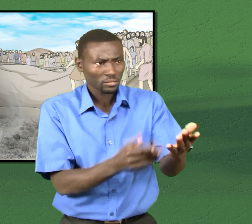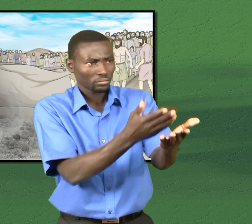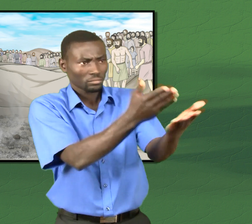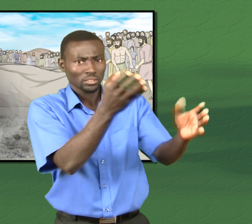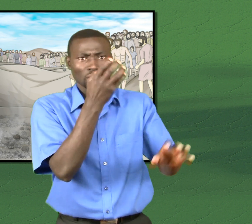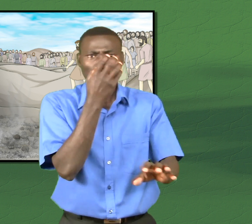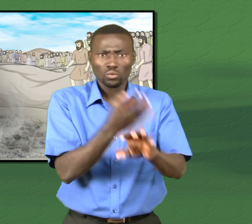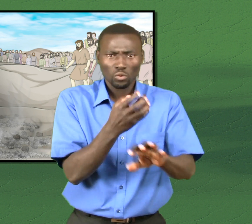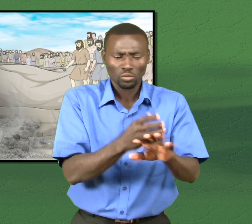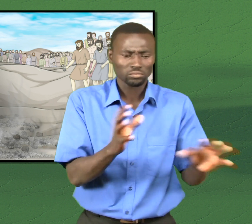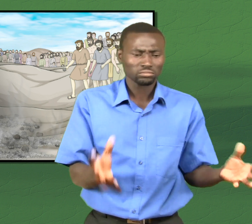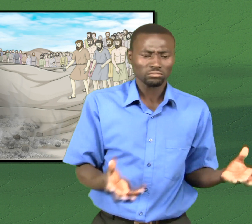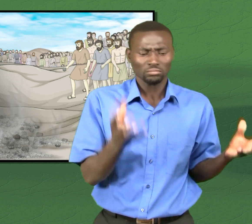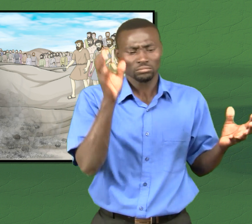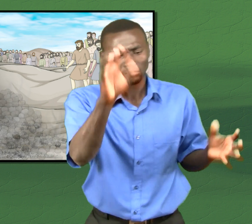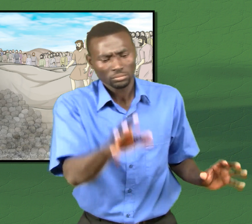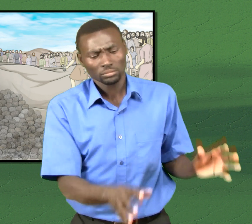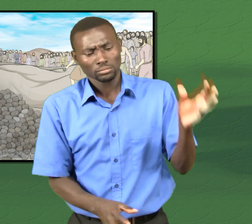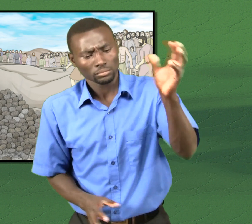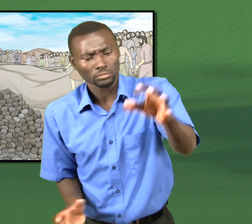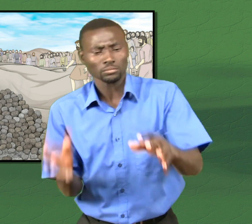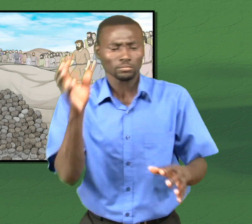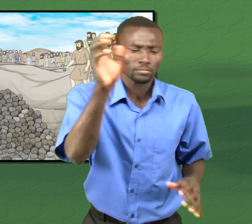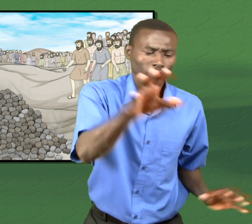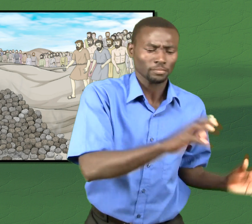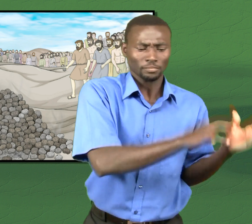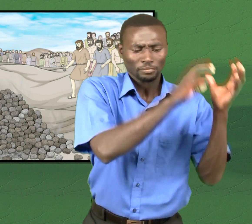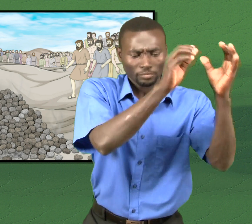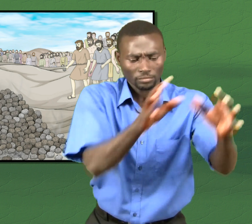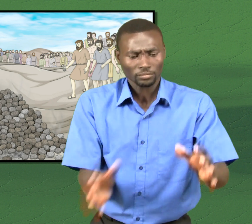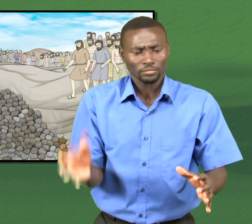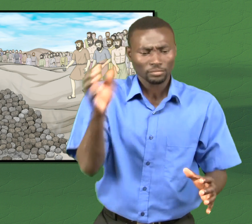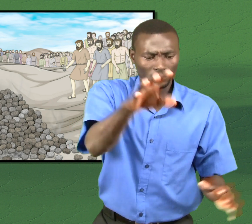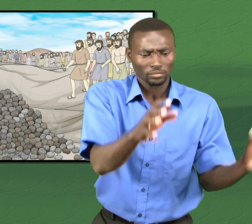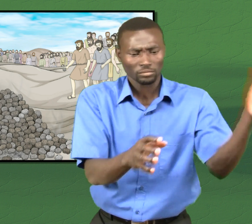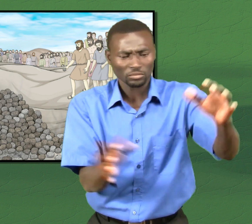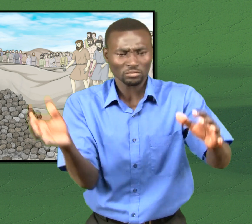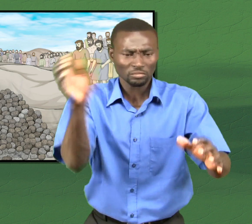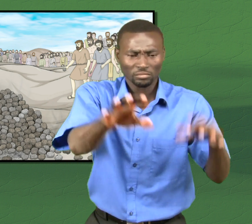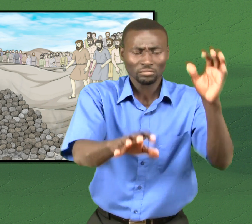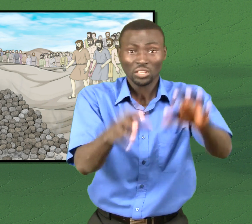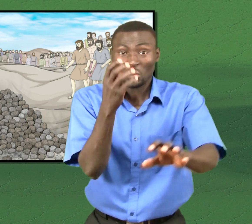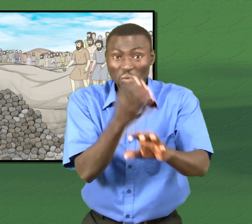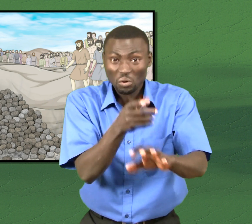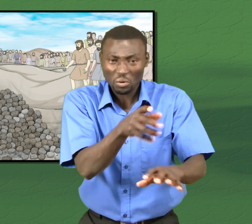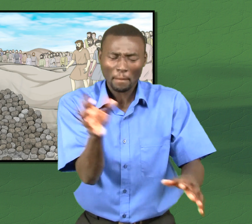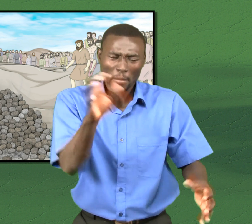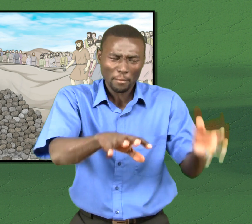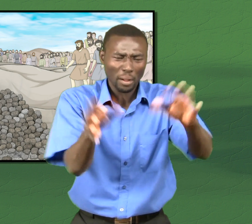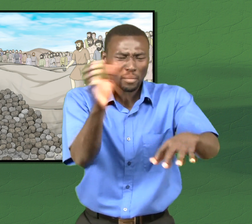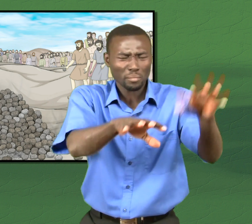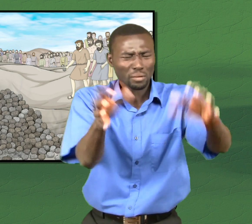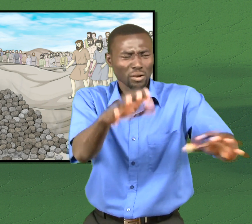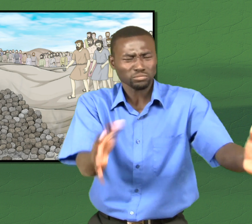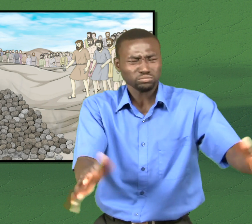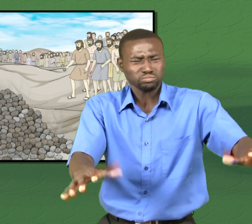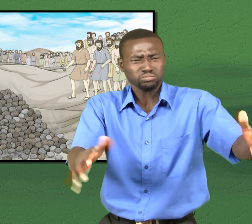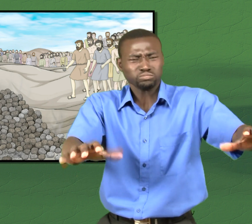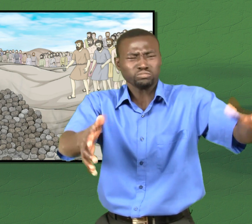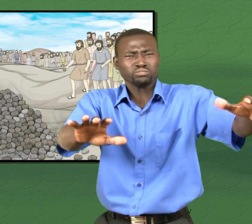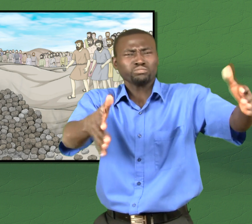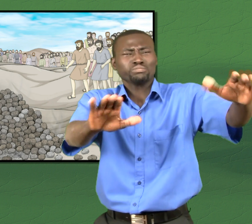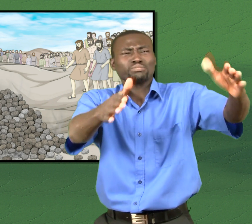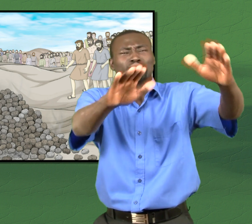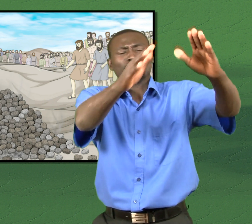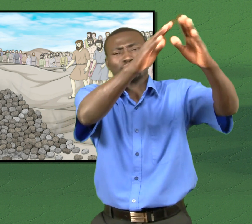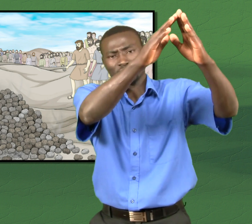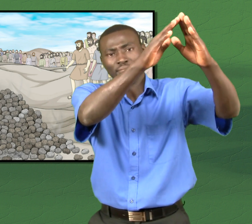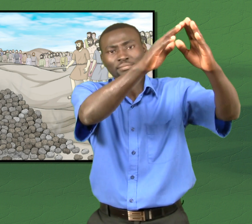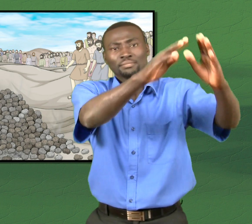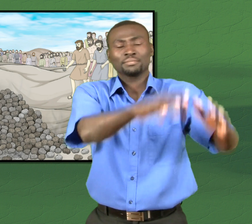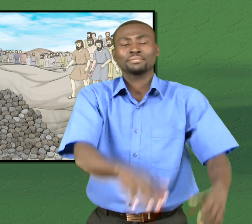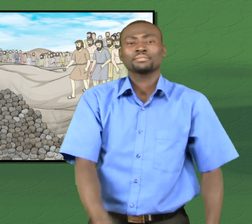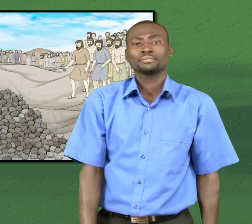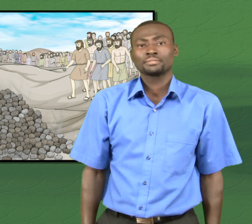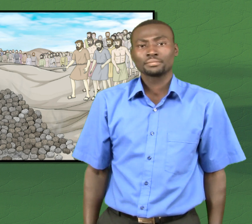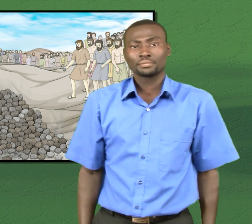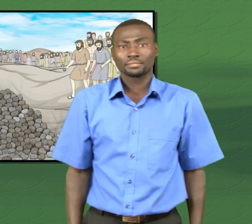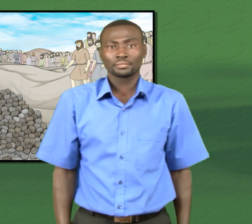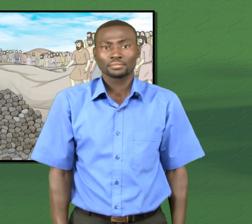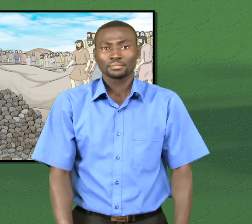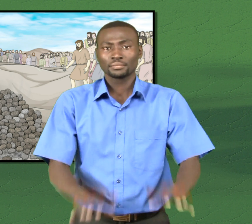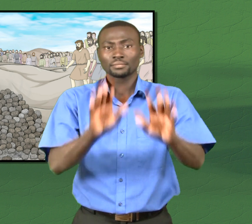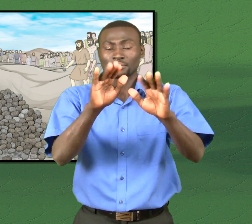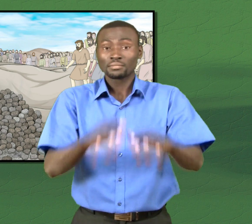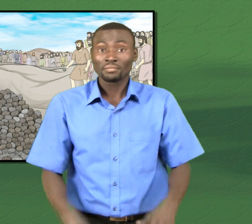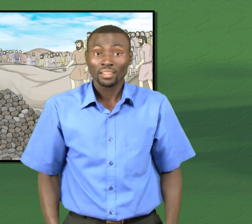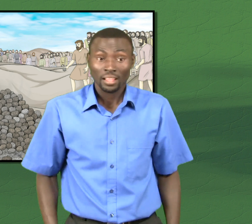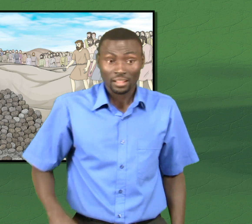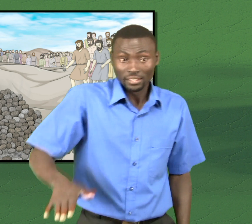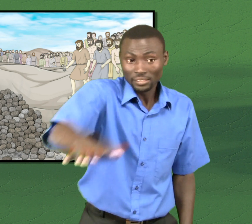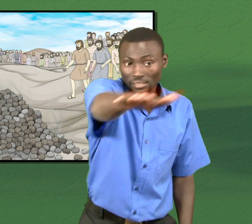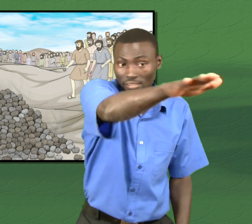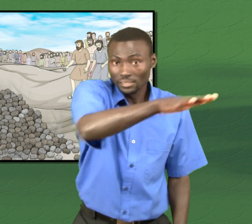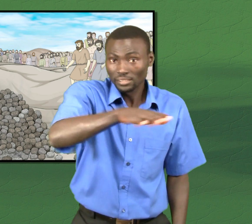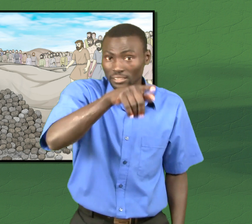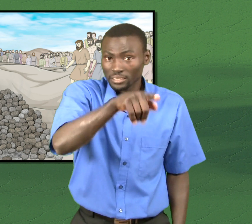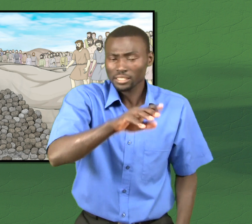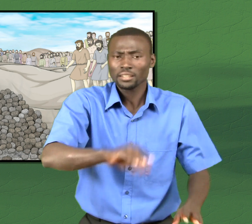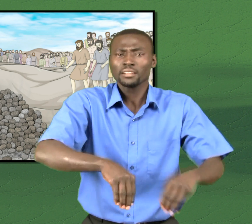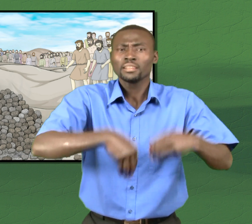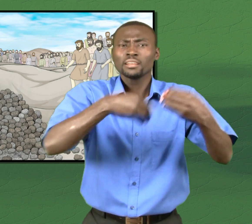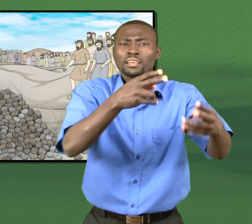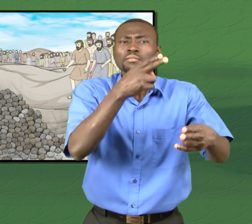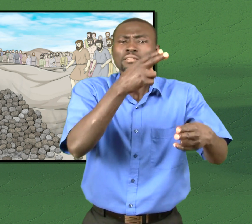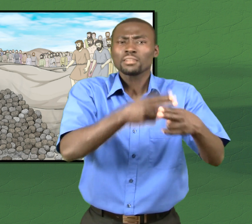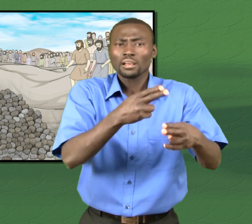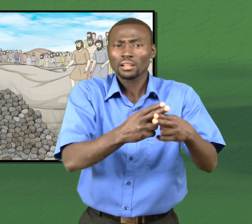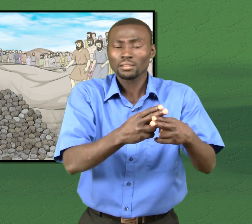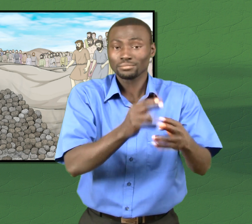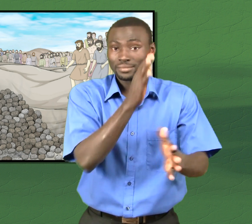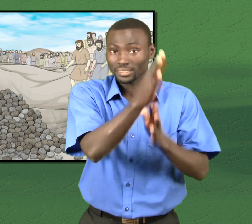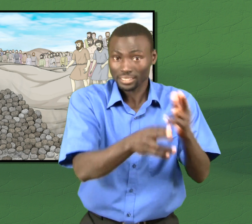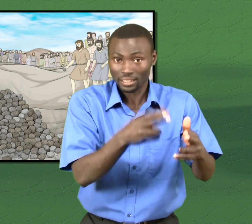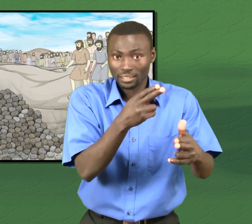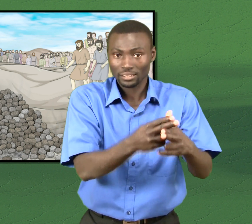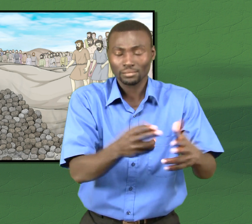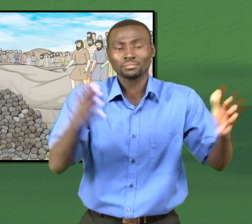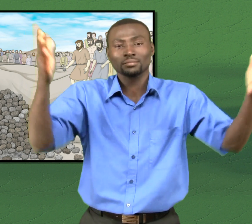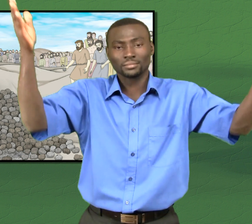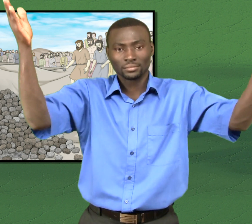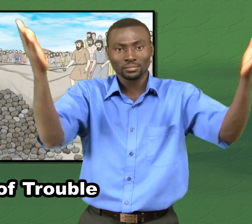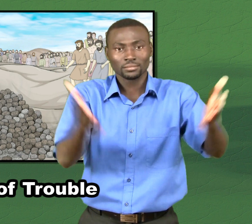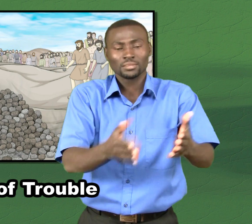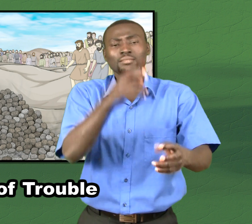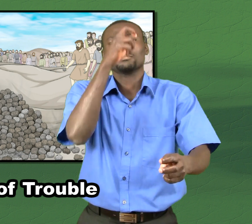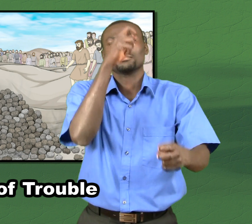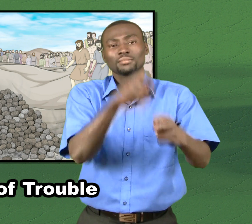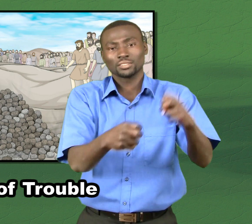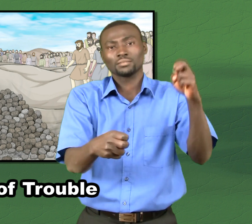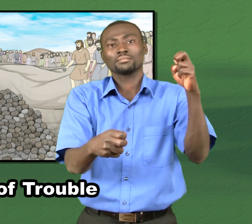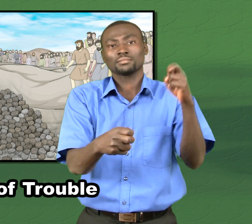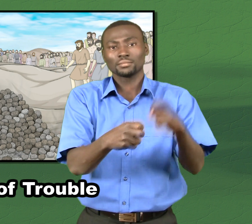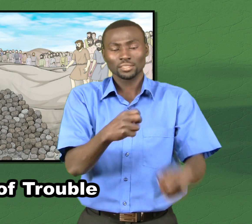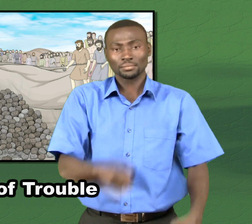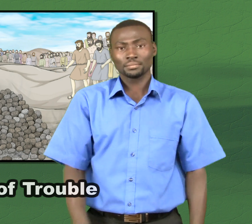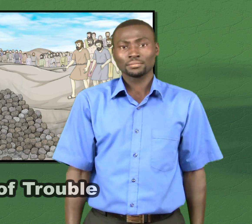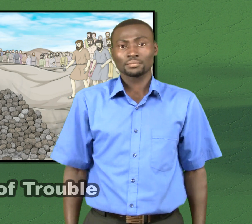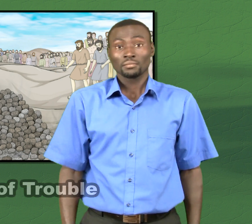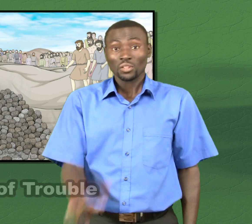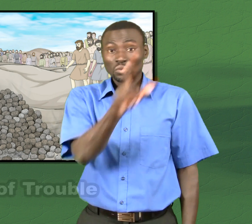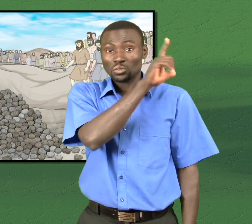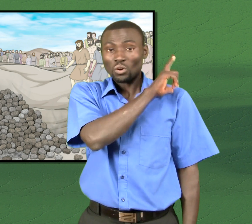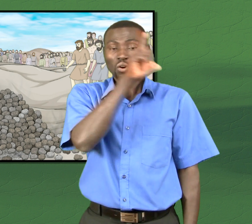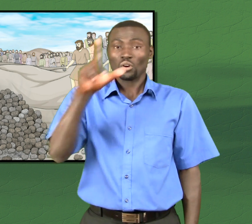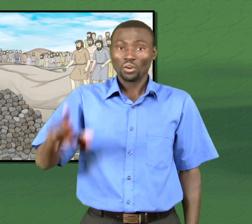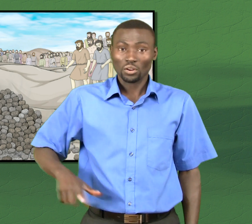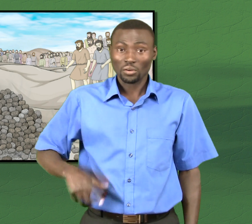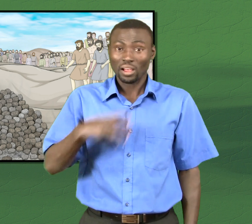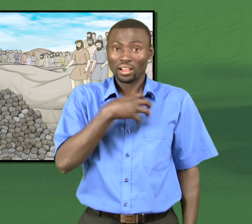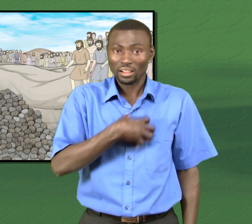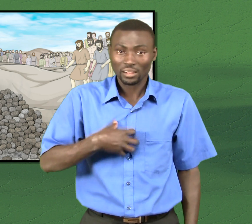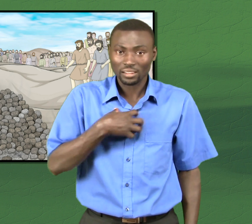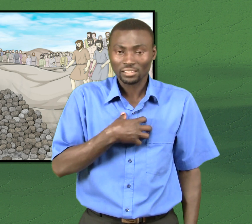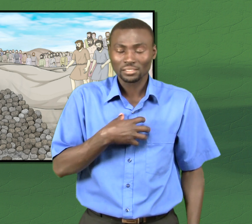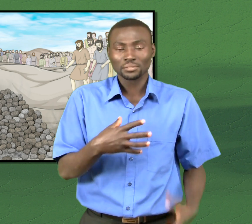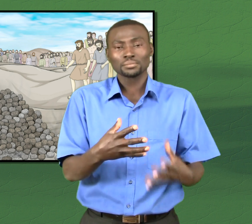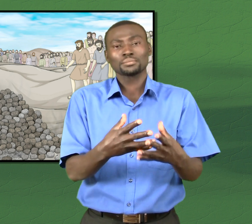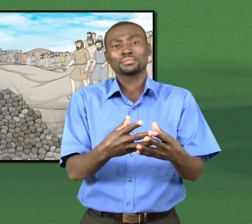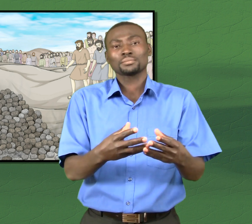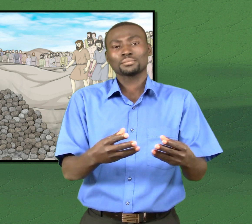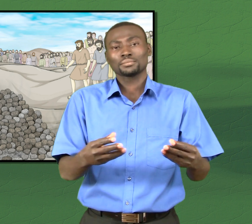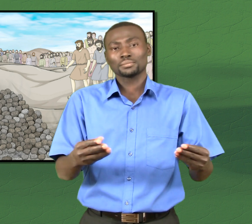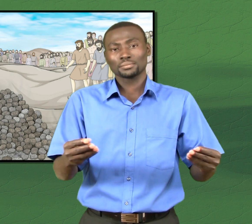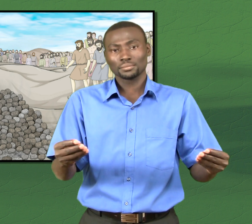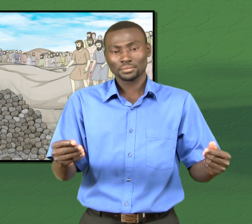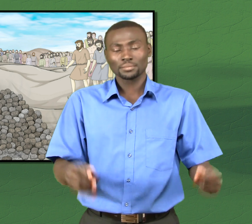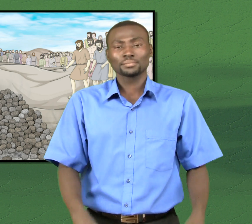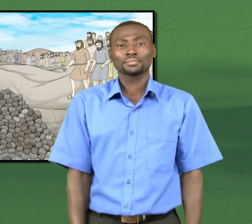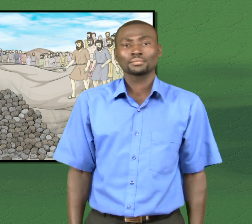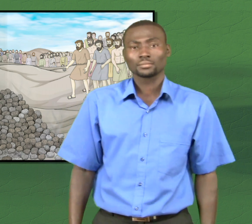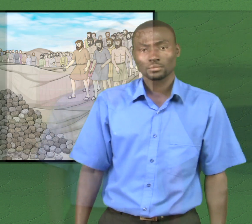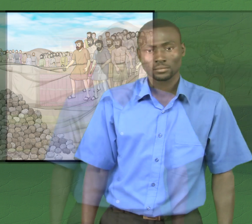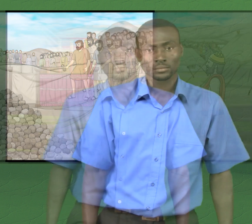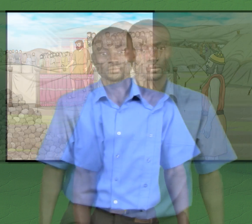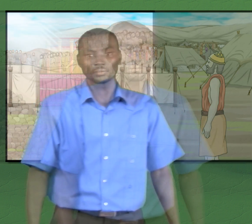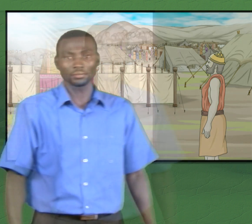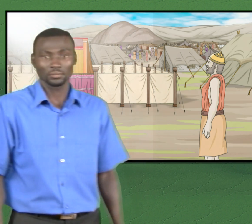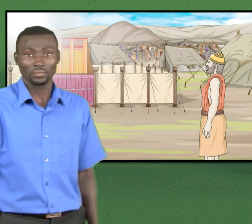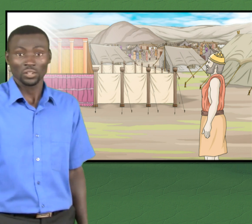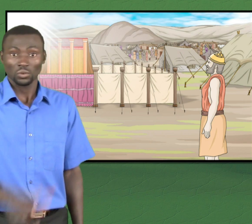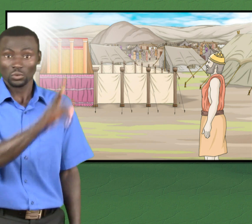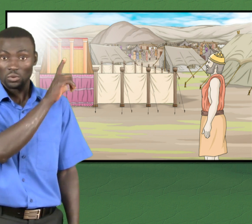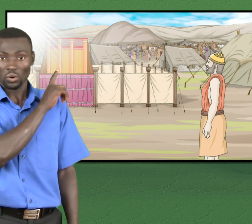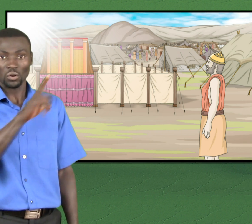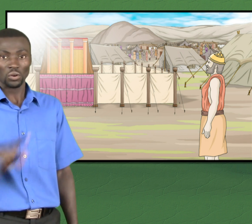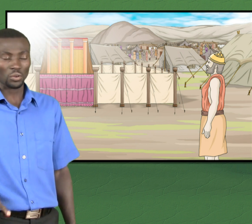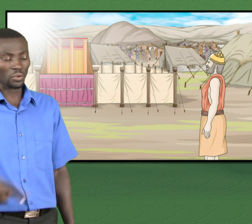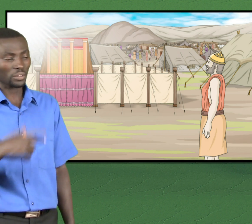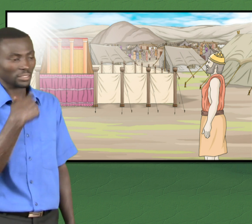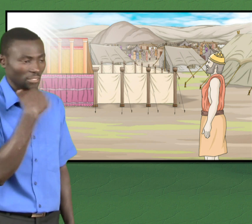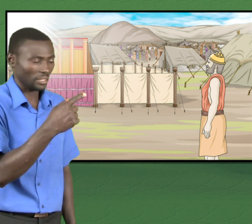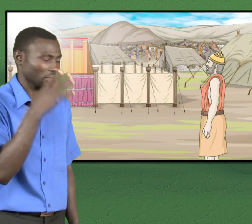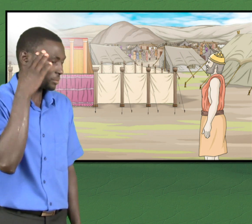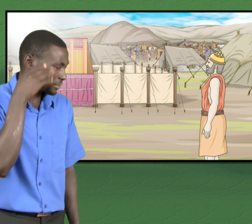And they heaped over Achan a large pile of rocks that remains to this day. So the LORD turned from His burning anger. Therefore that place is called the Valley of Achor to this day.